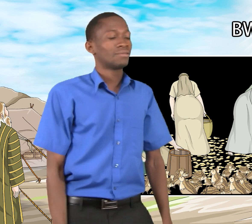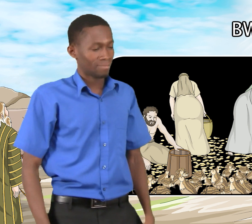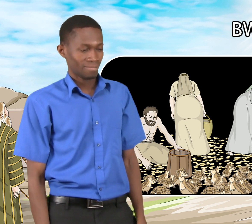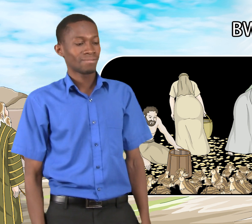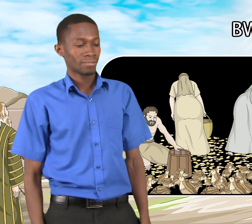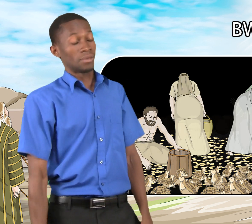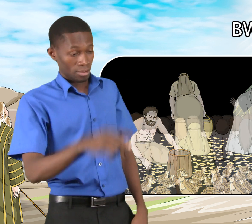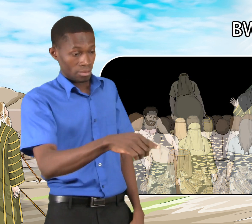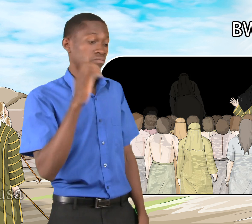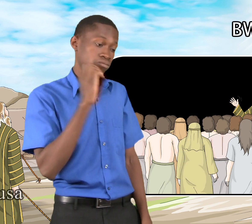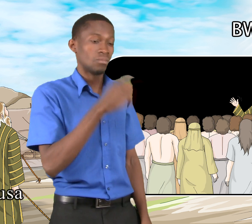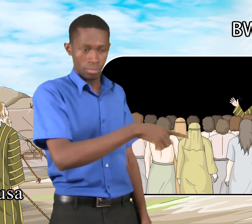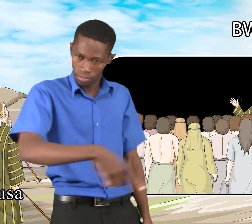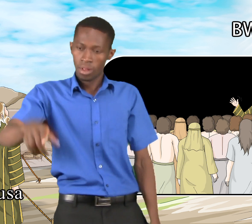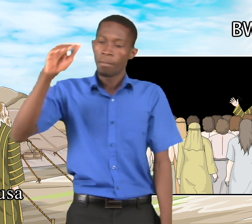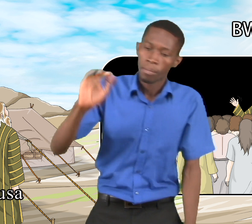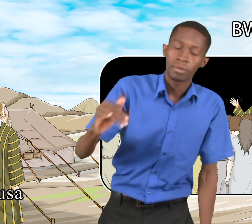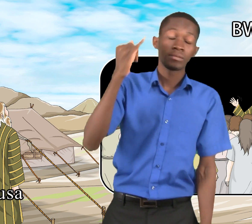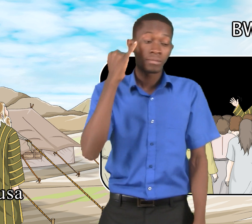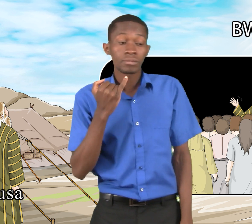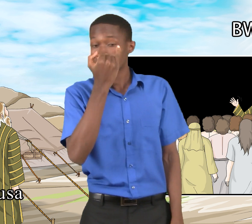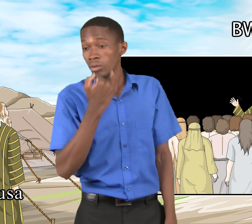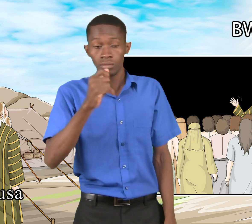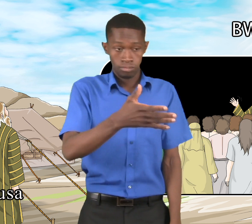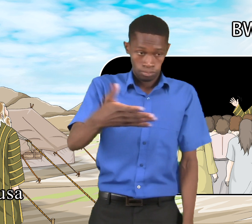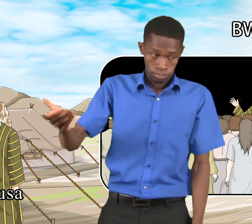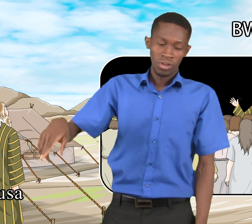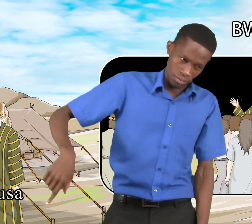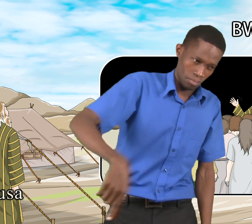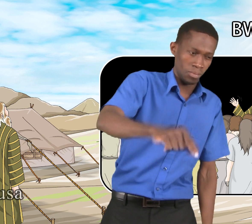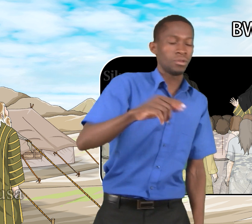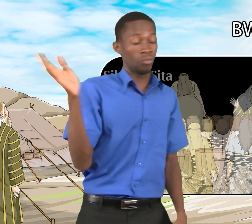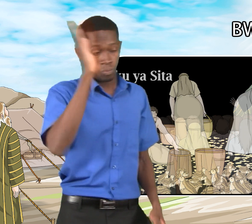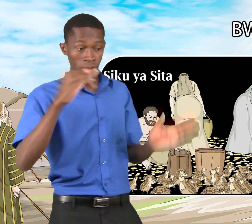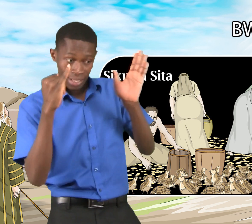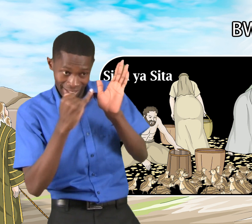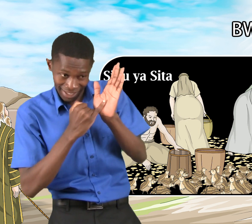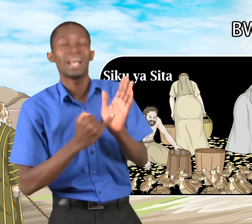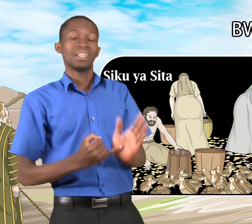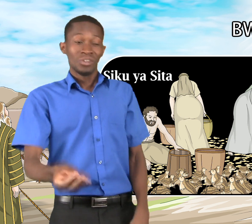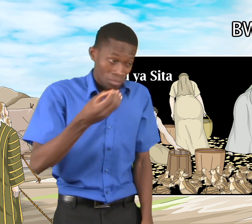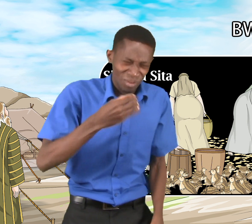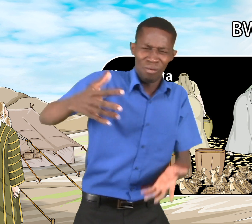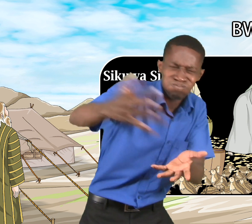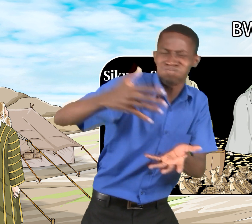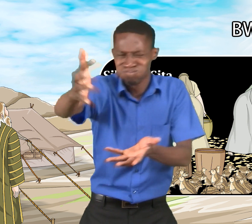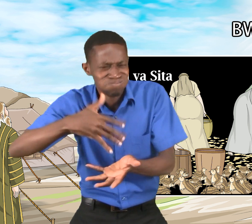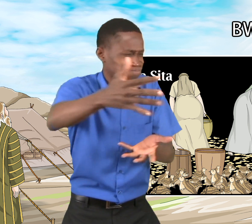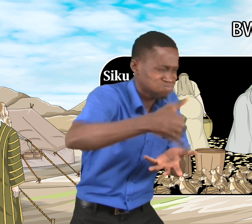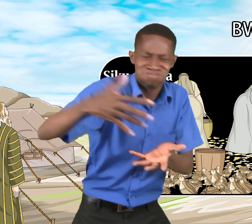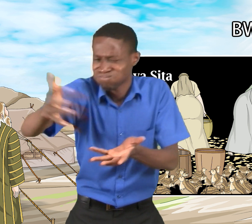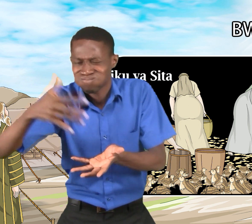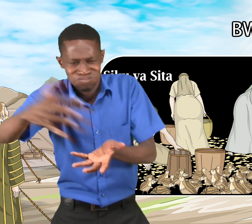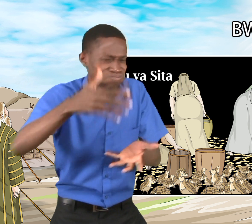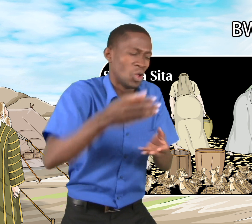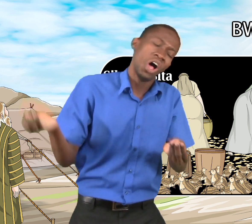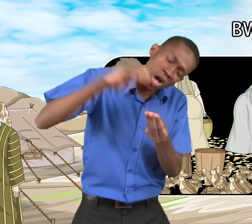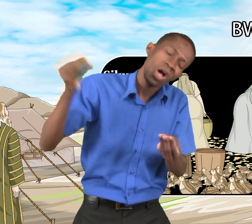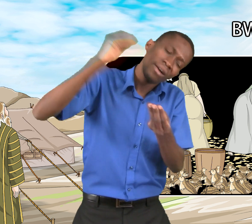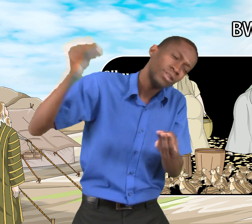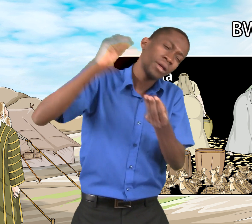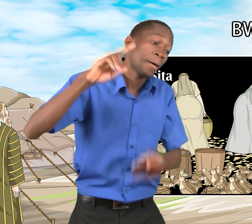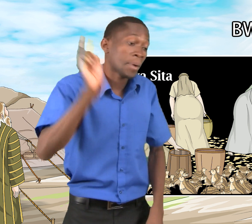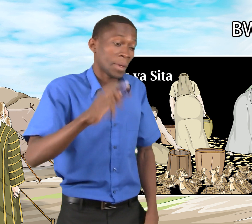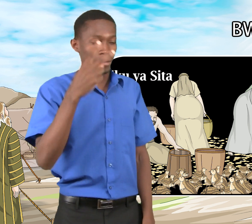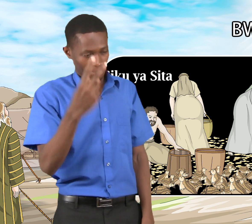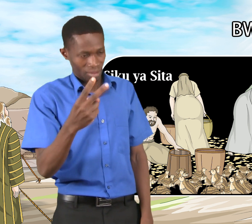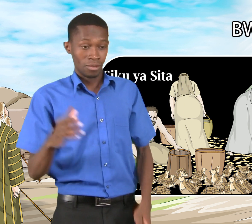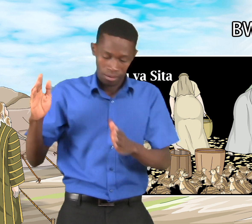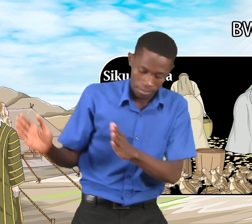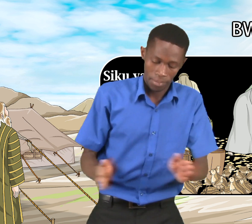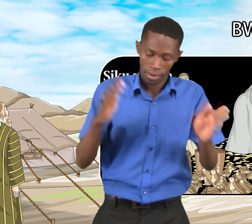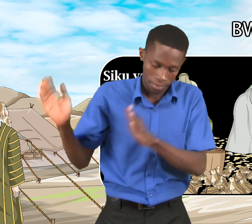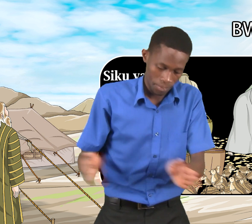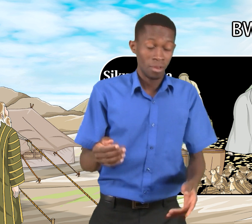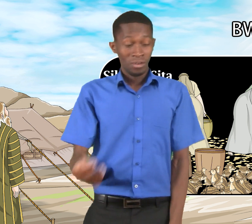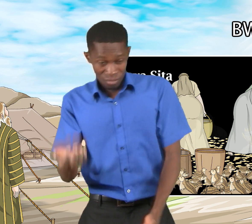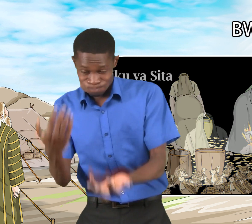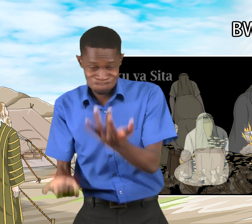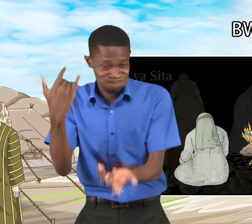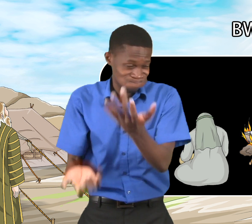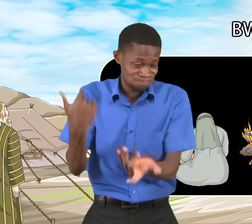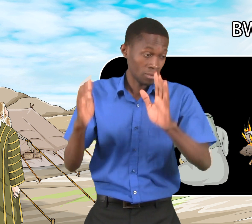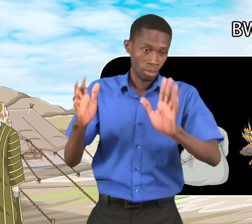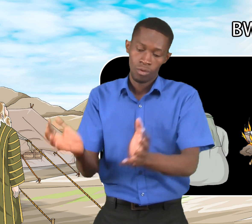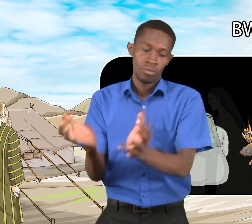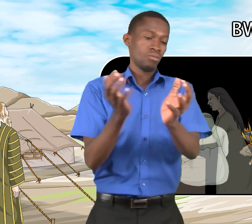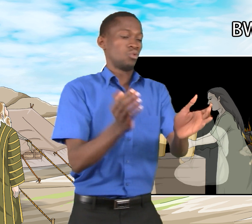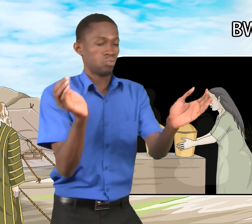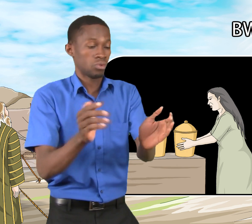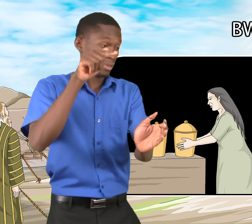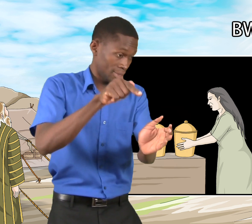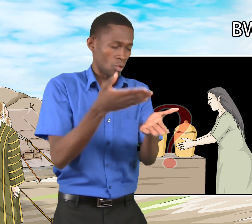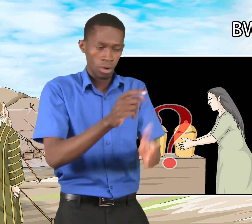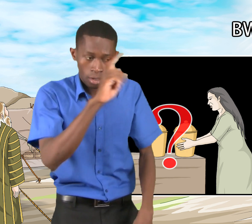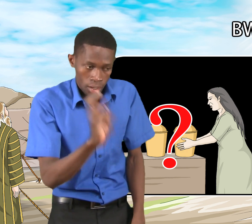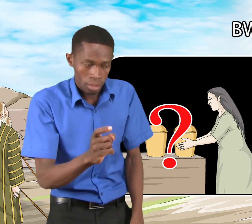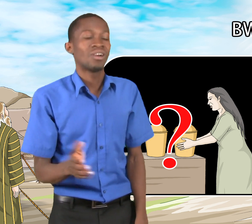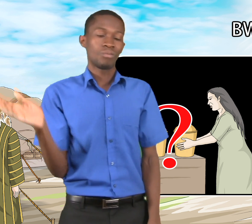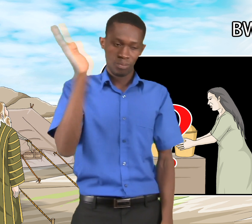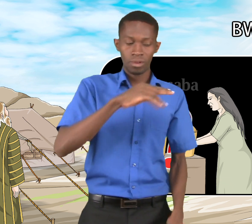In this way I will test whether or not they will follow My instructions.